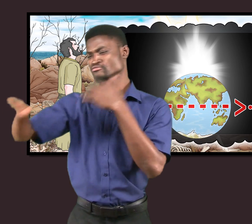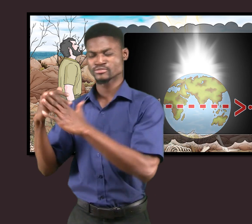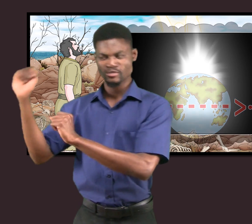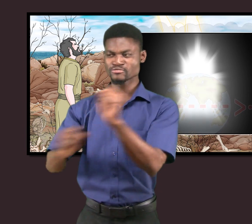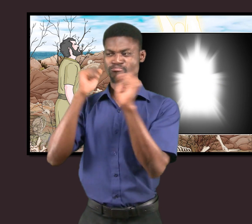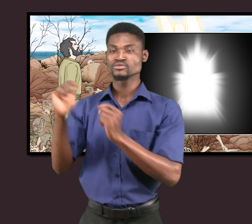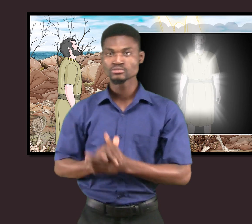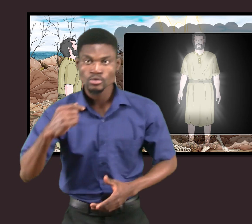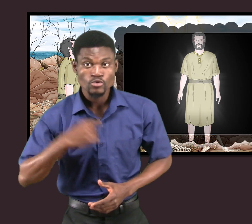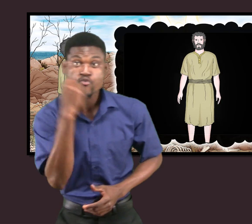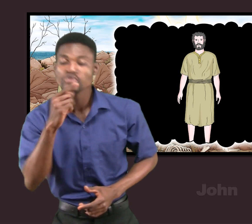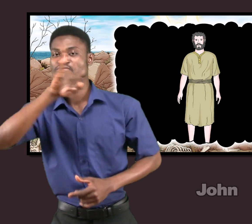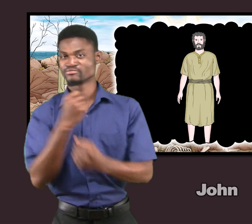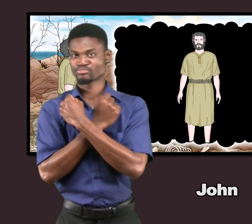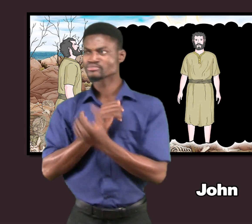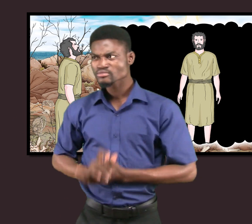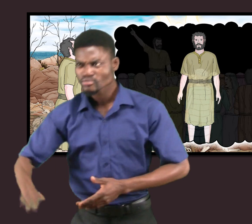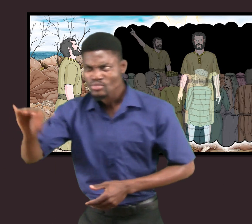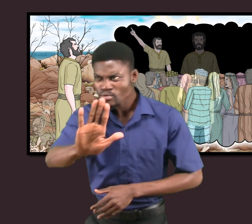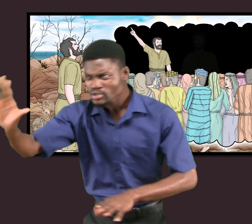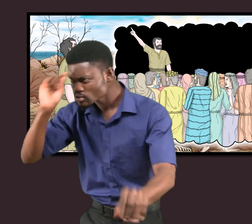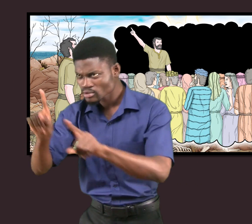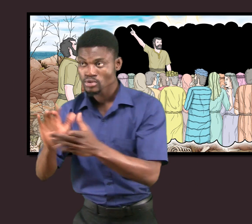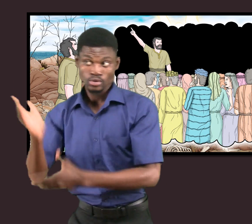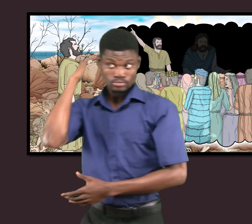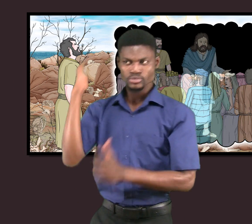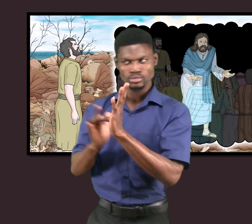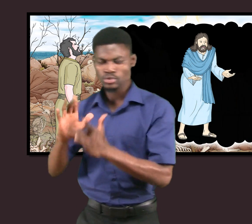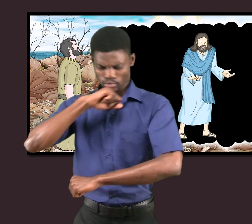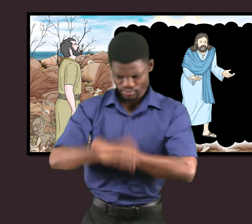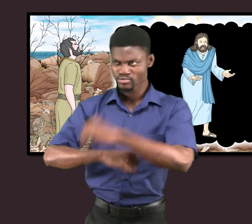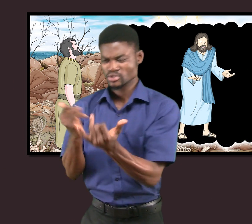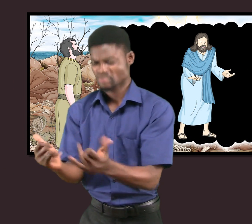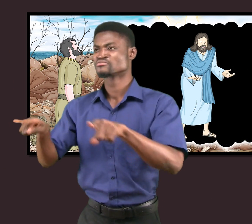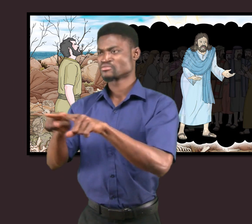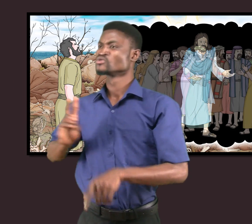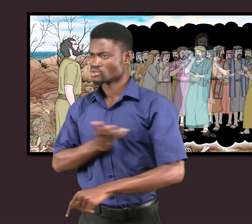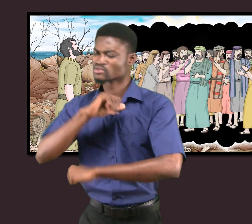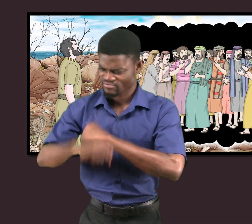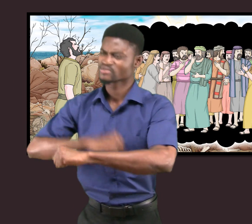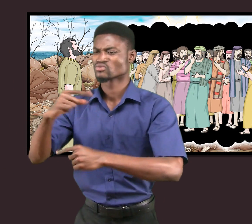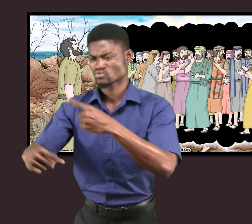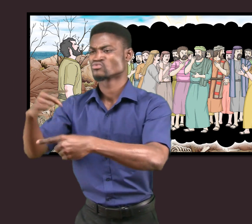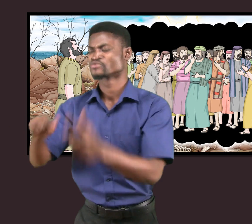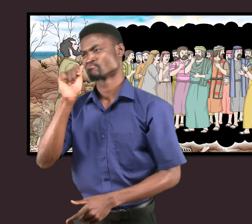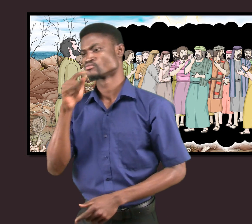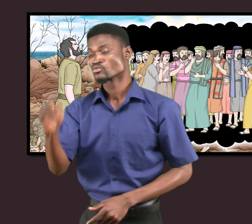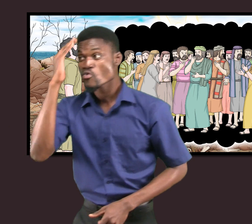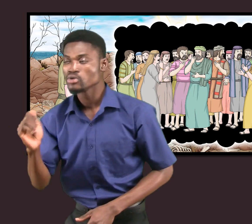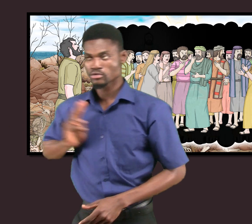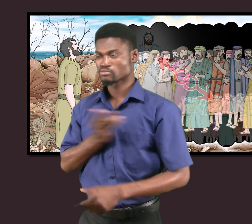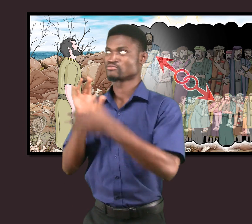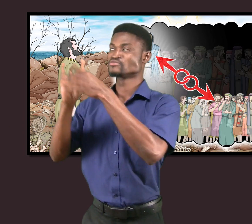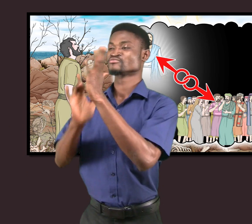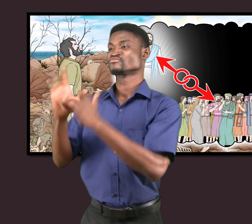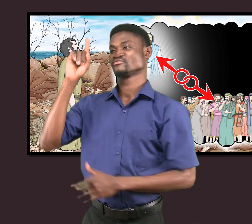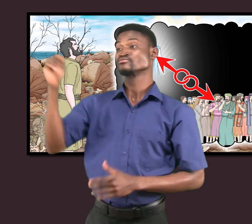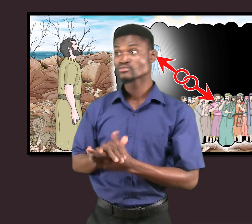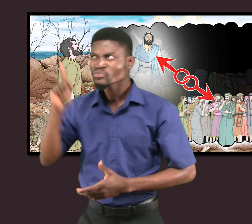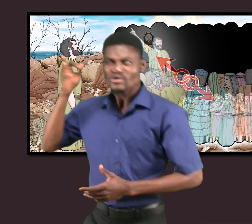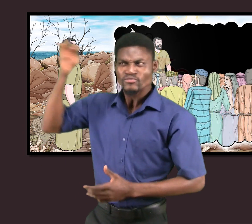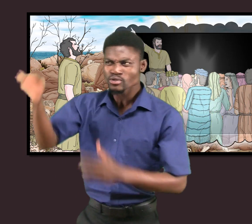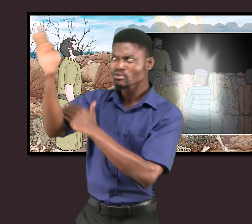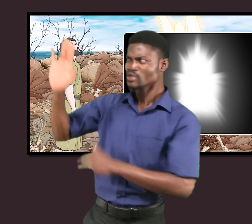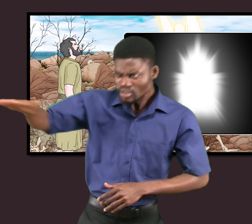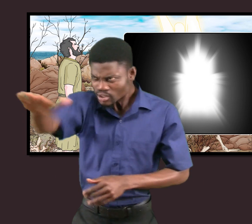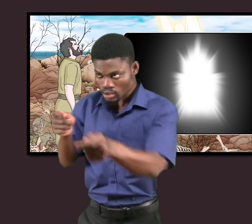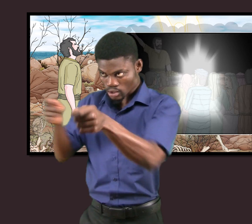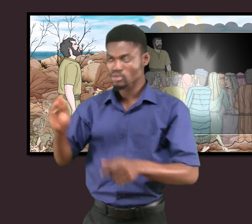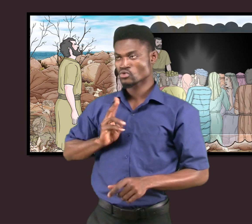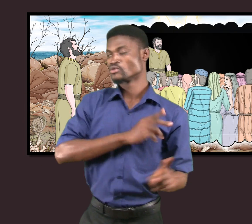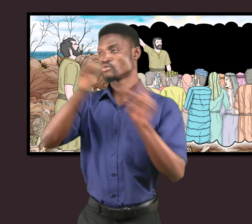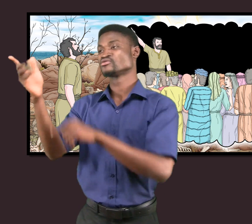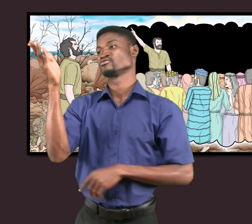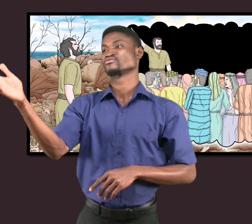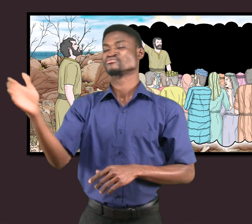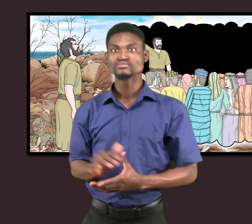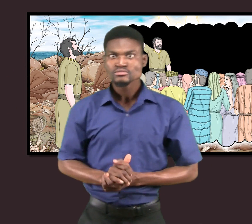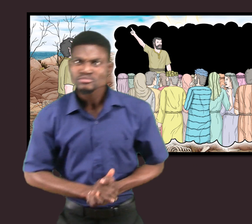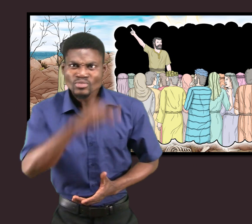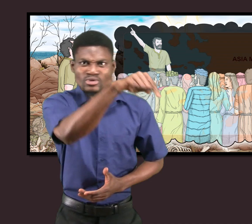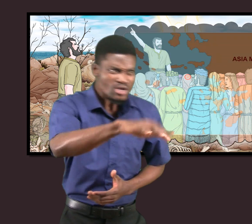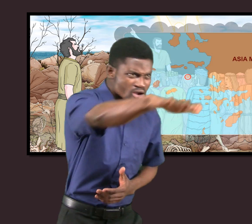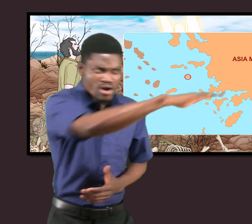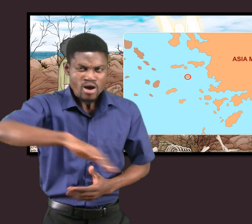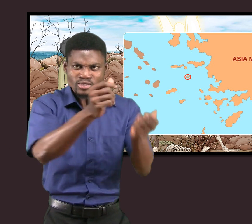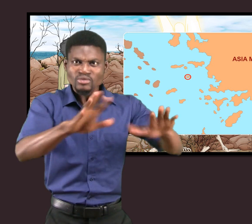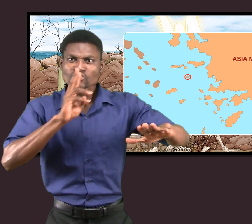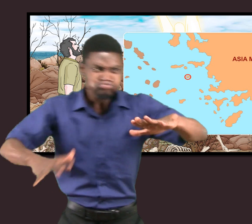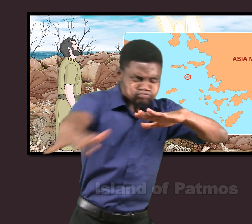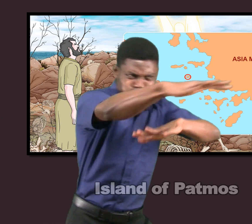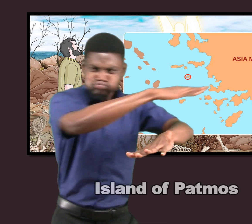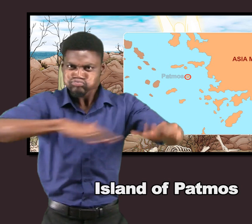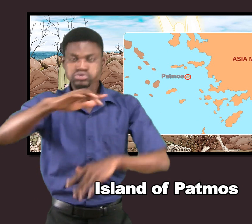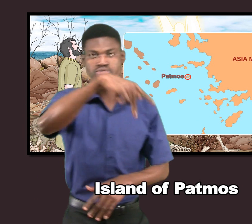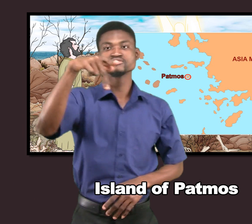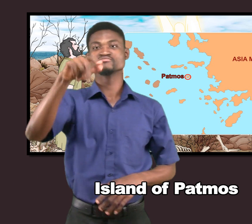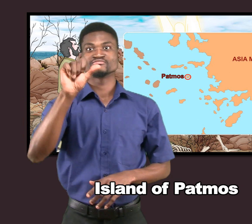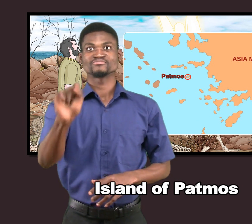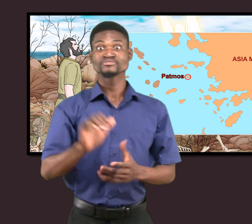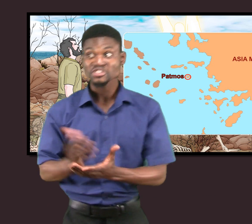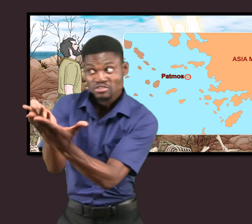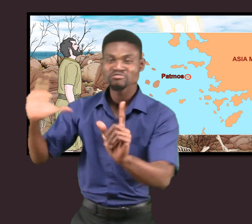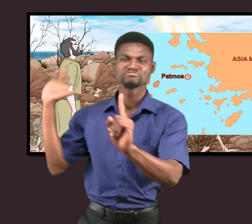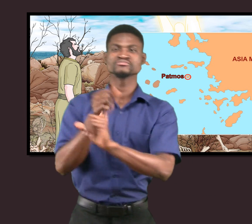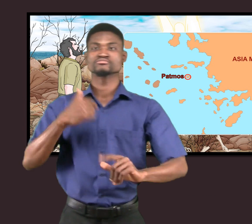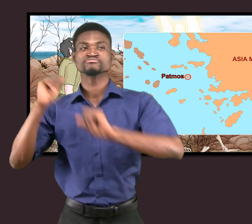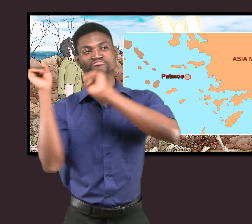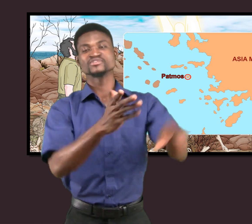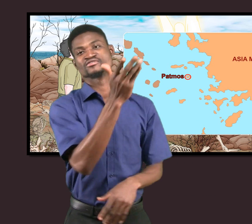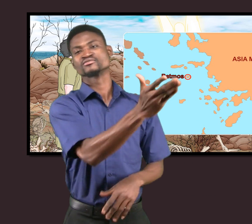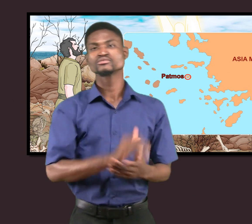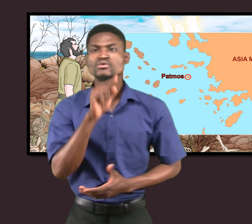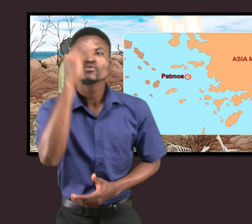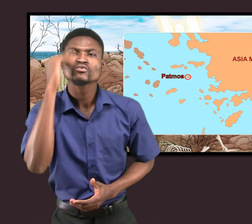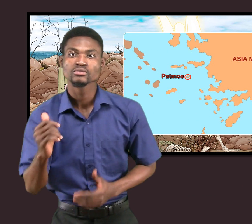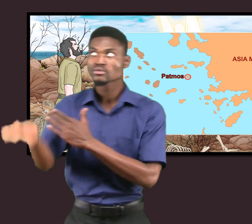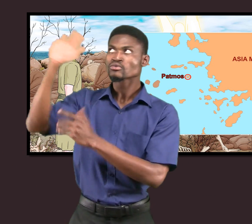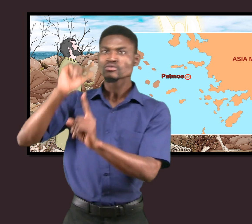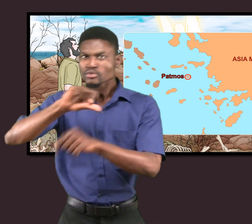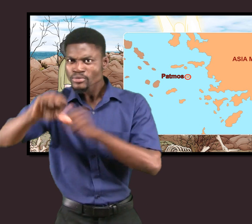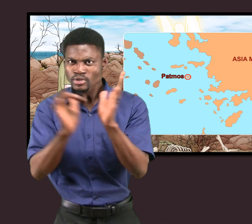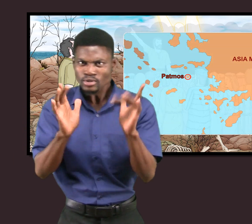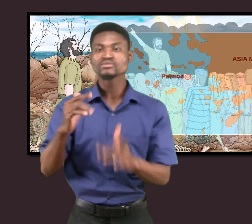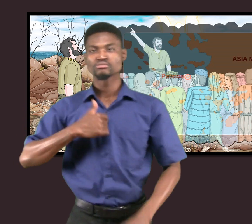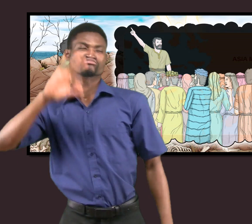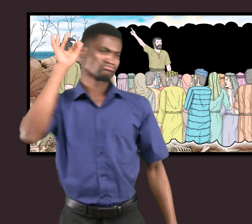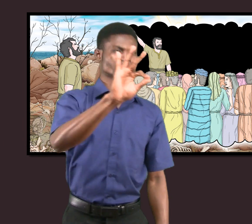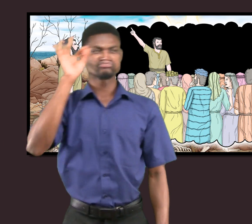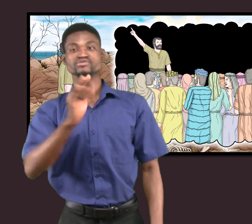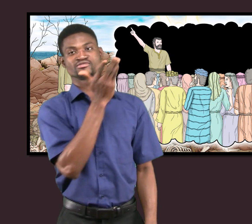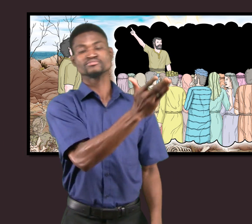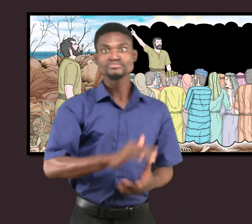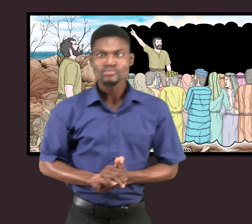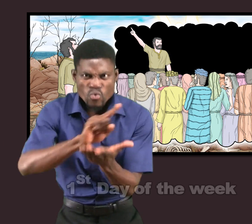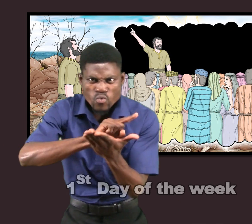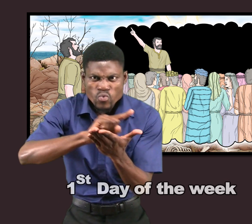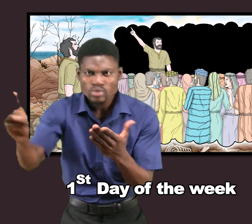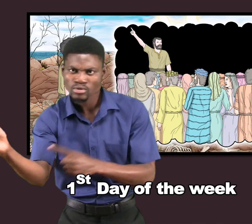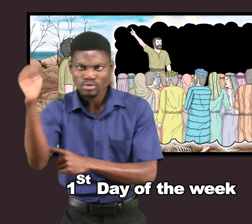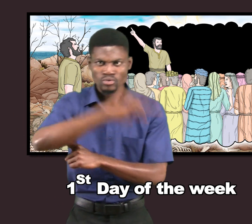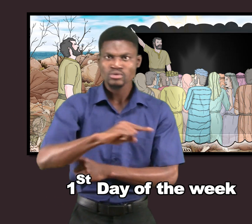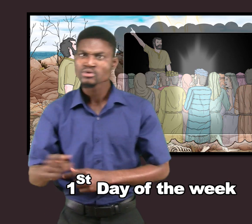I, John, your brother and partner in the tribulation and kingdom and perseverance that are in Jesus, was on the island of Patmos because of the word of God and my testimony about Jesus.